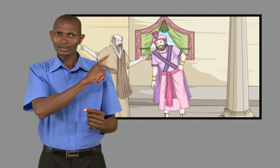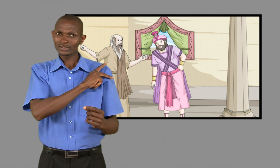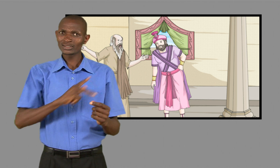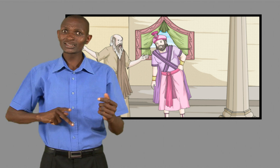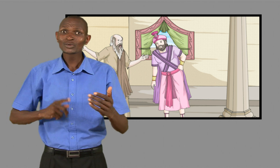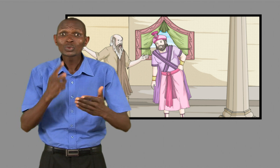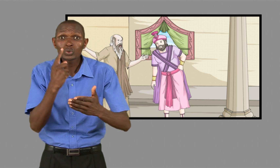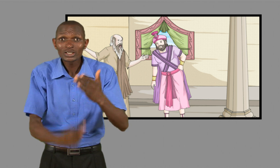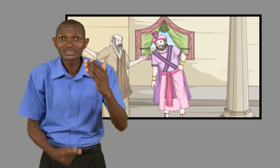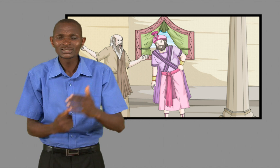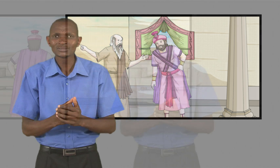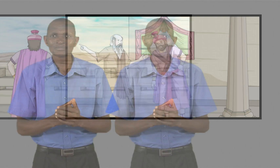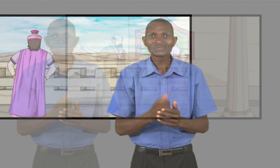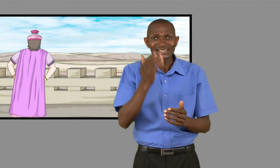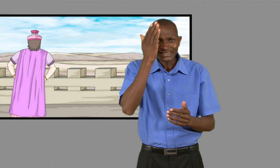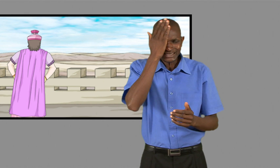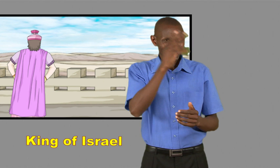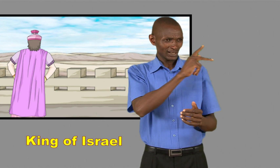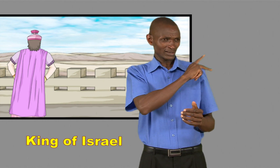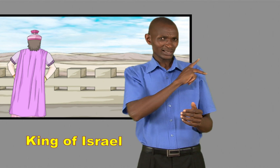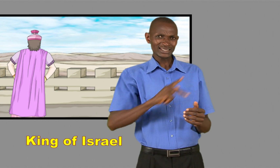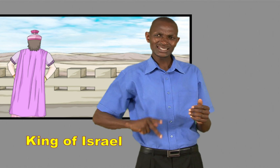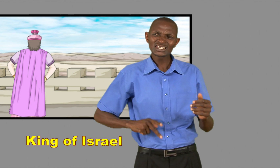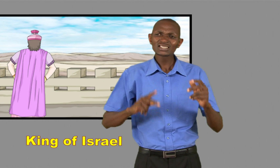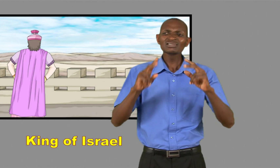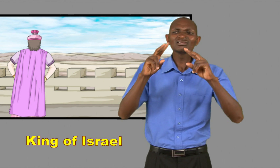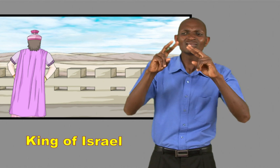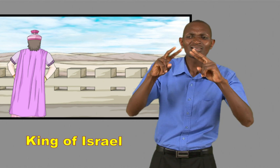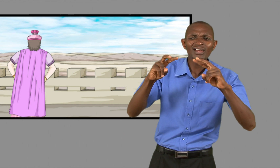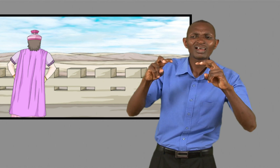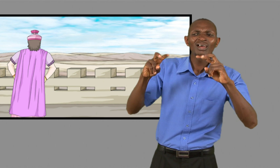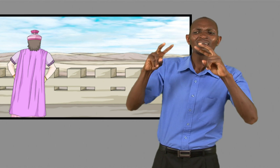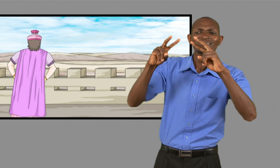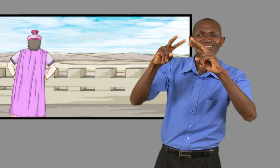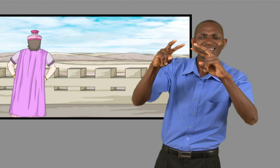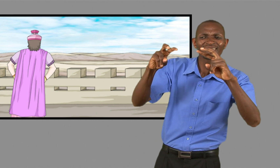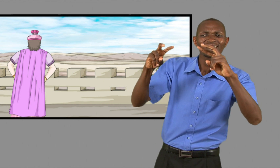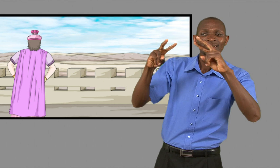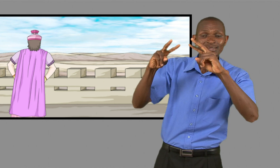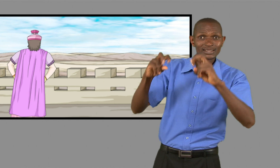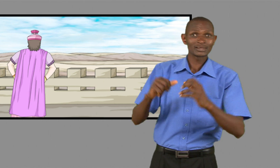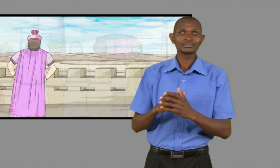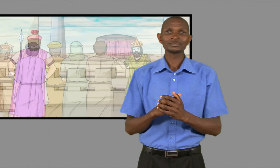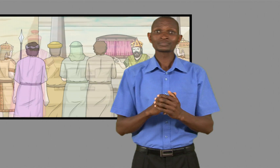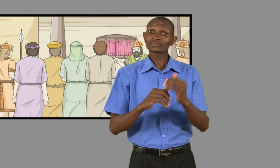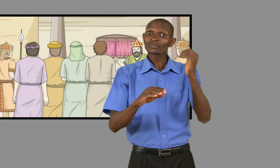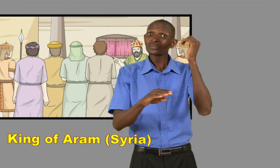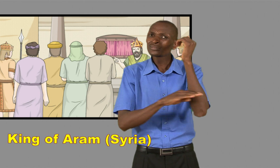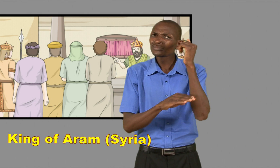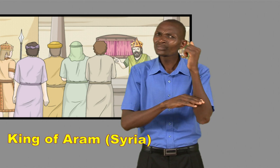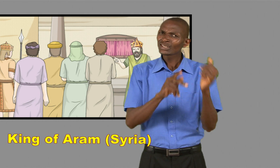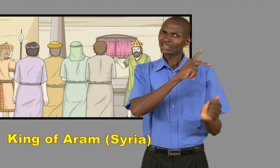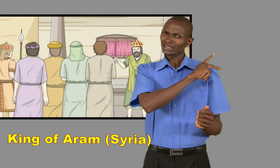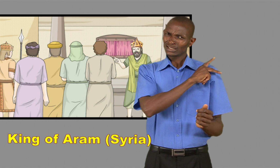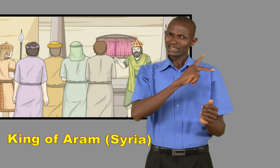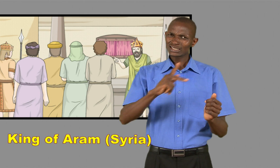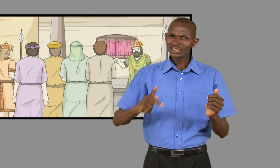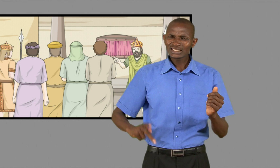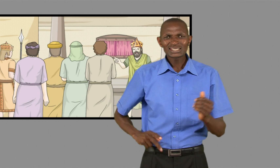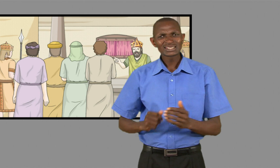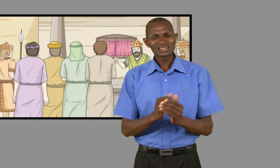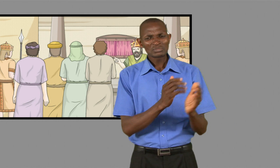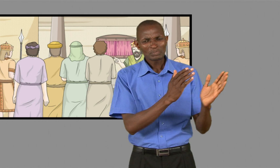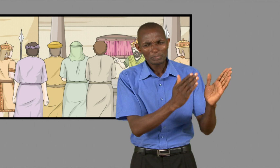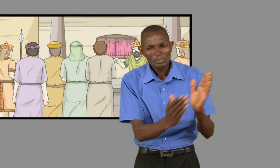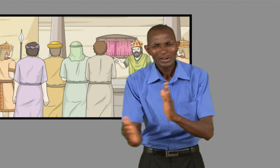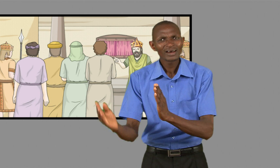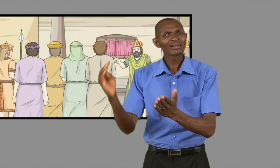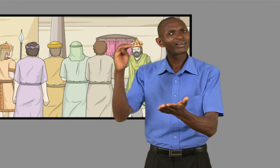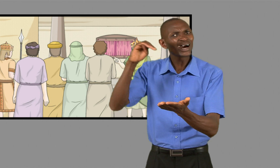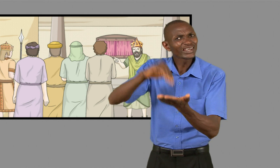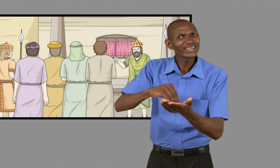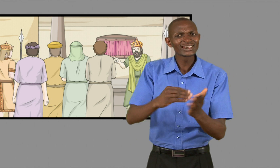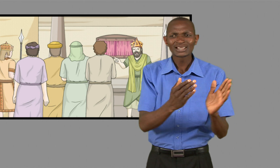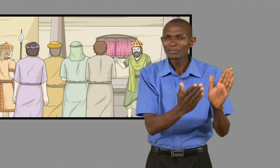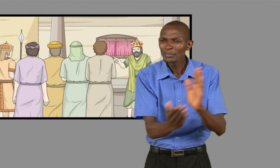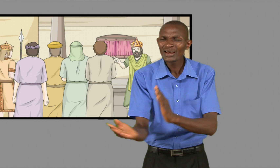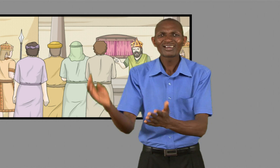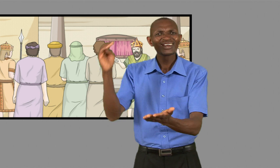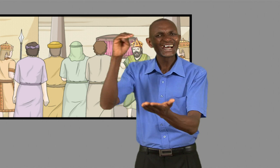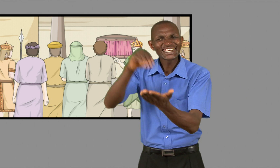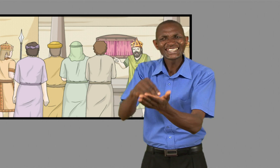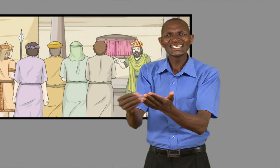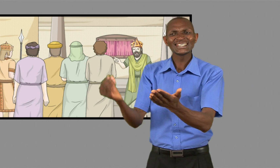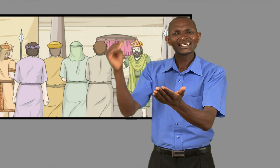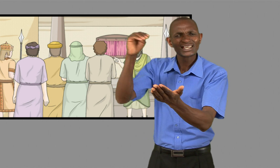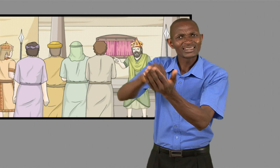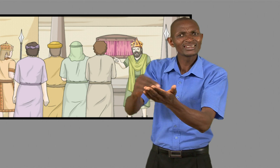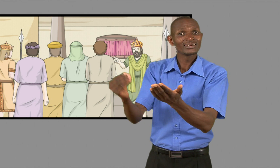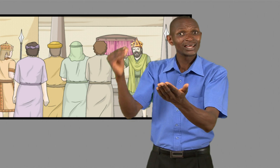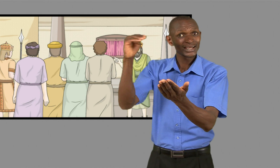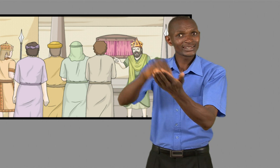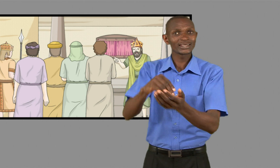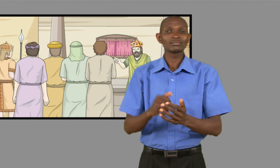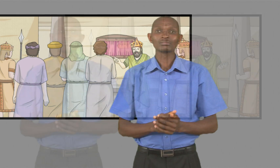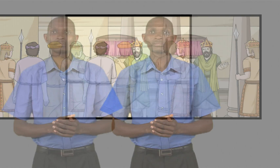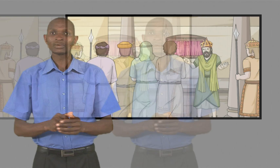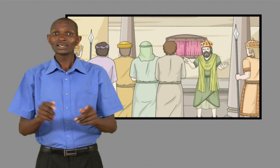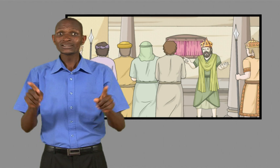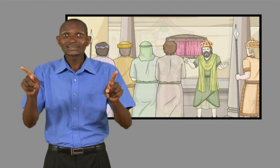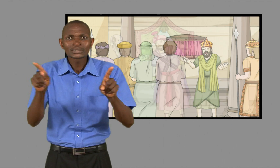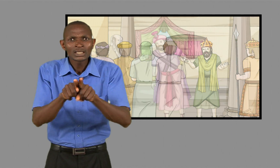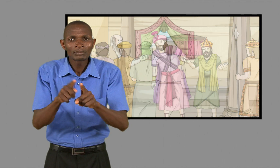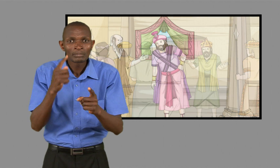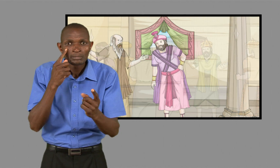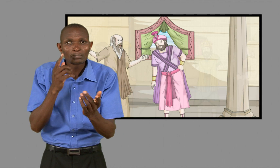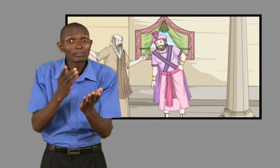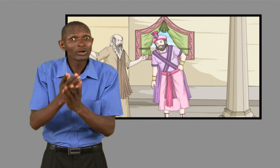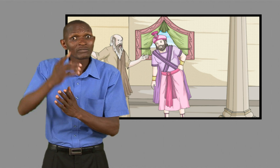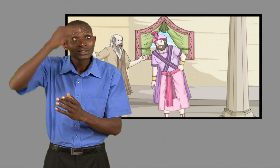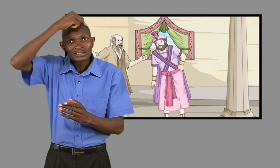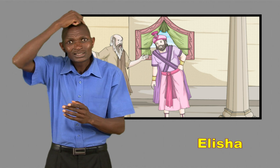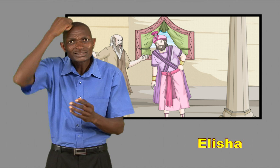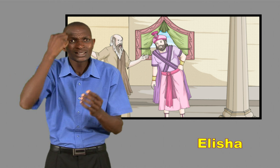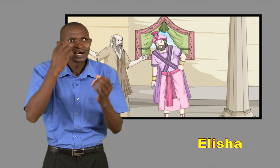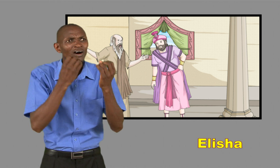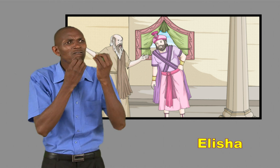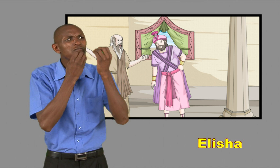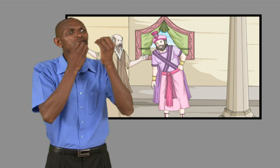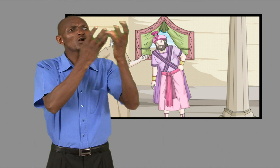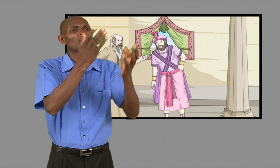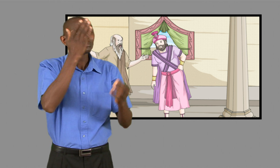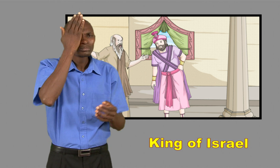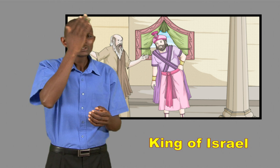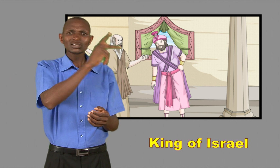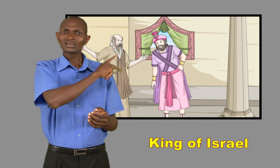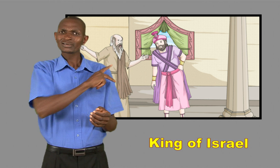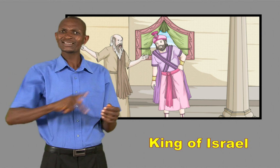So the king of Israel sent word to the place the man of God had pointed out.